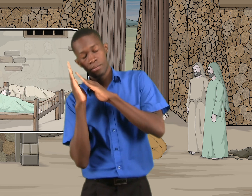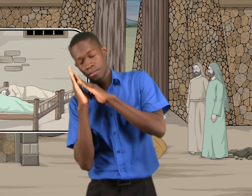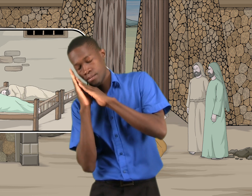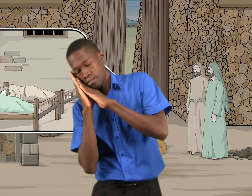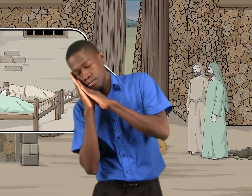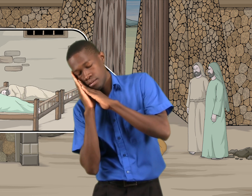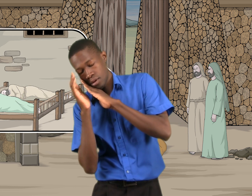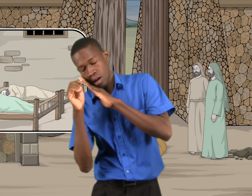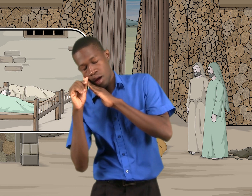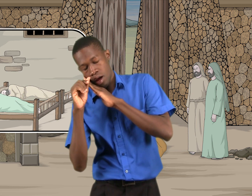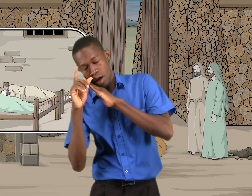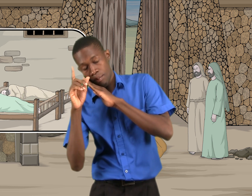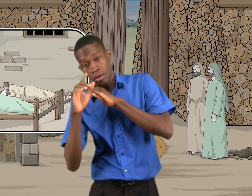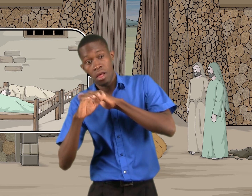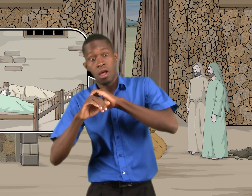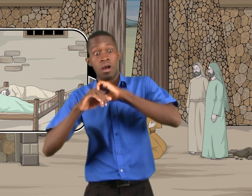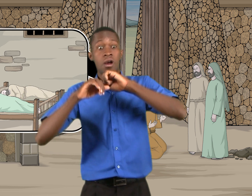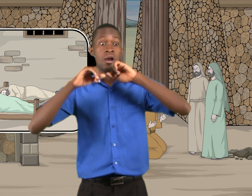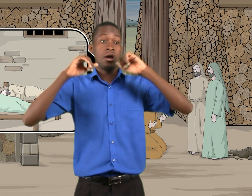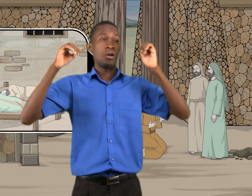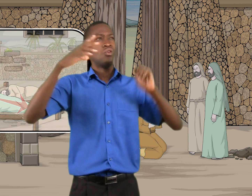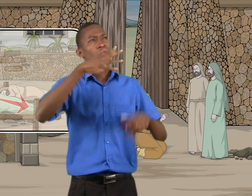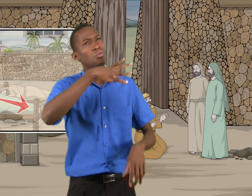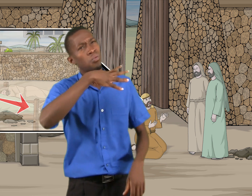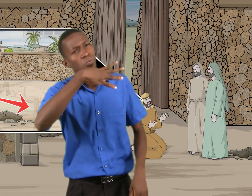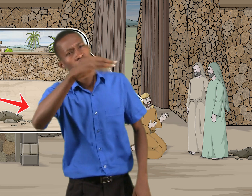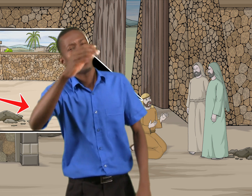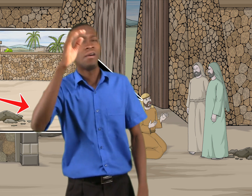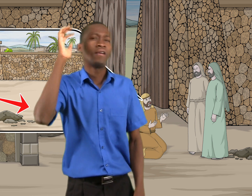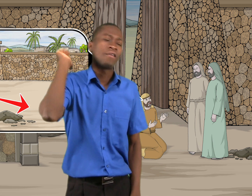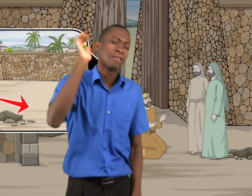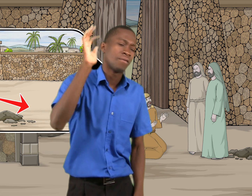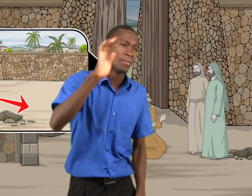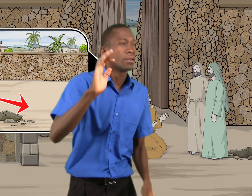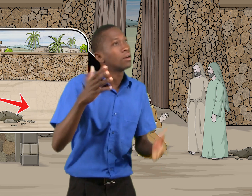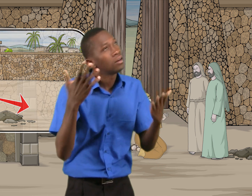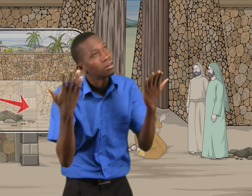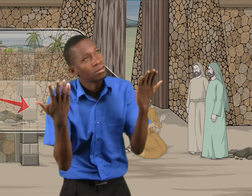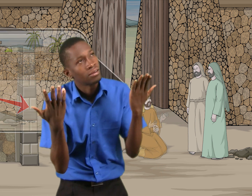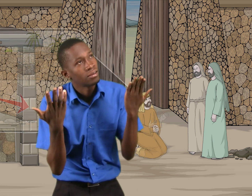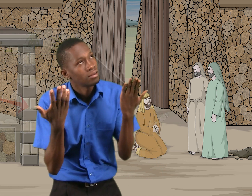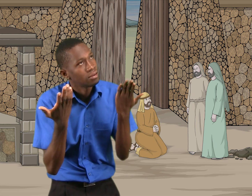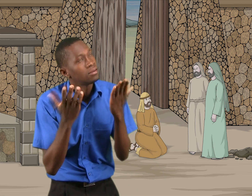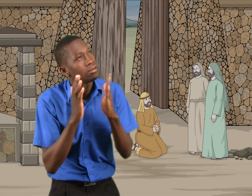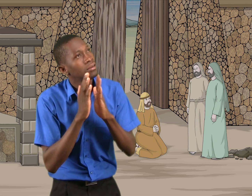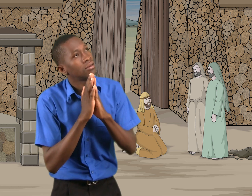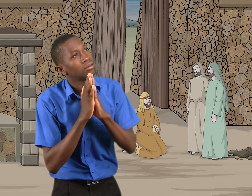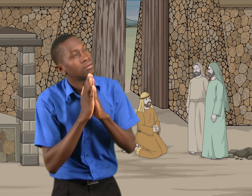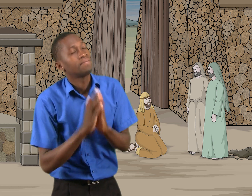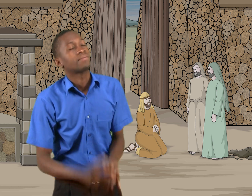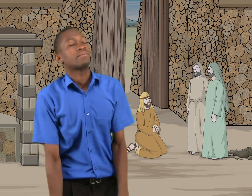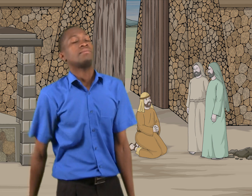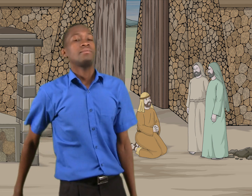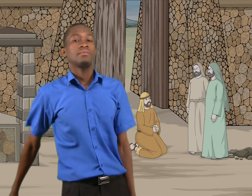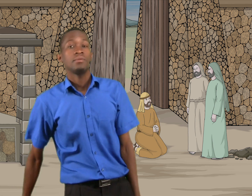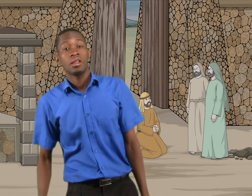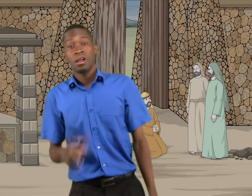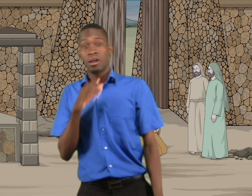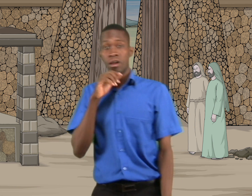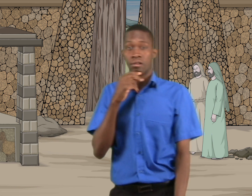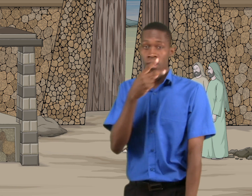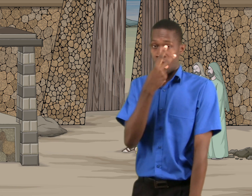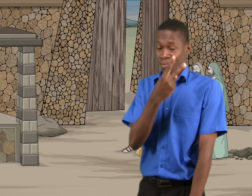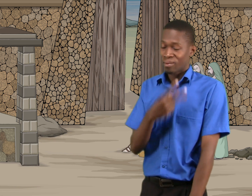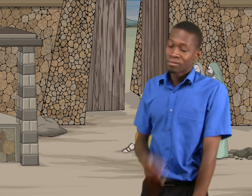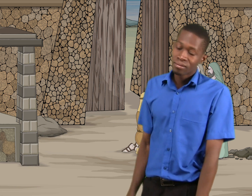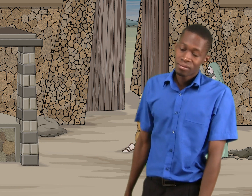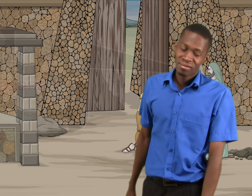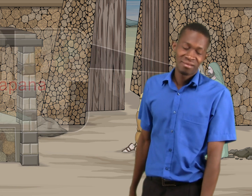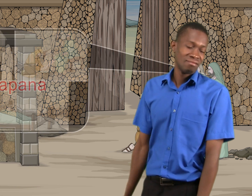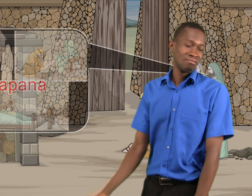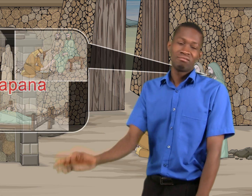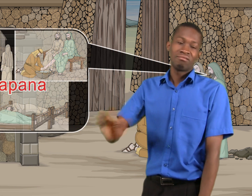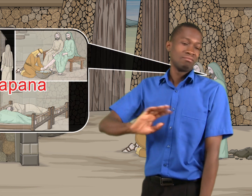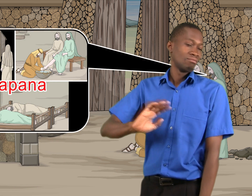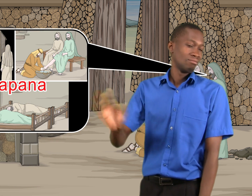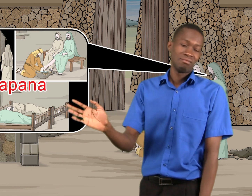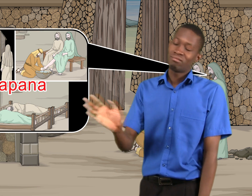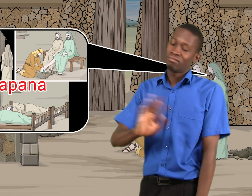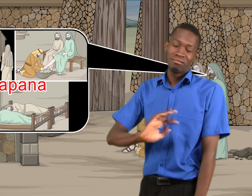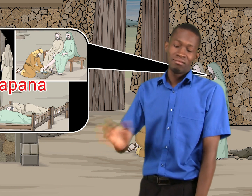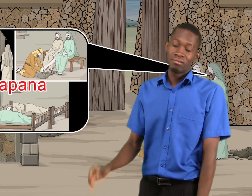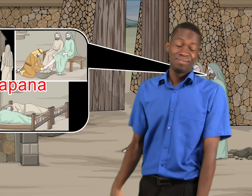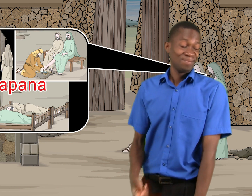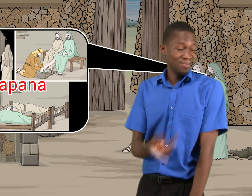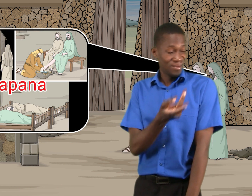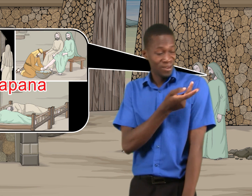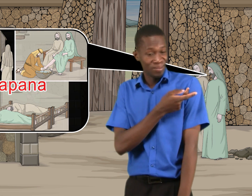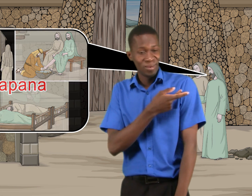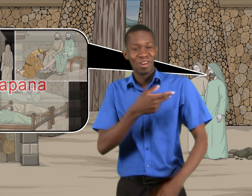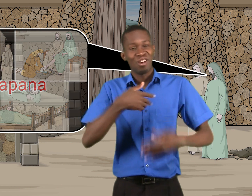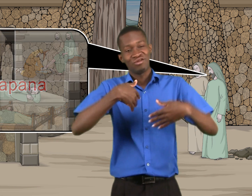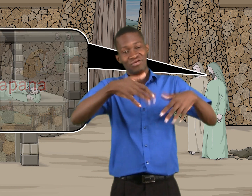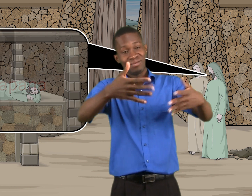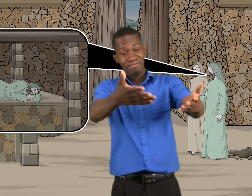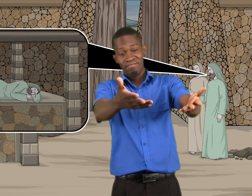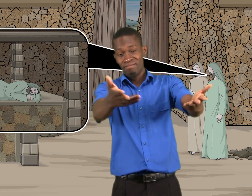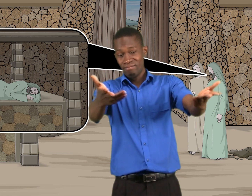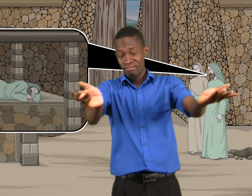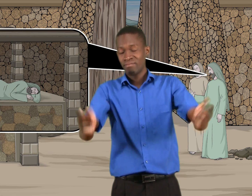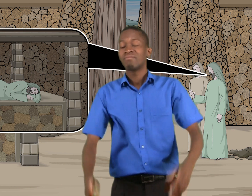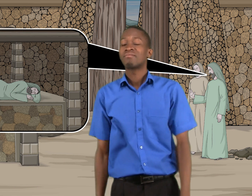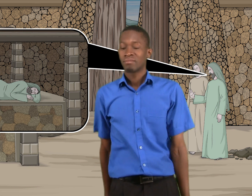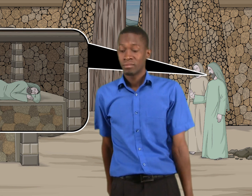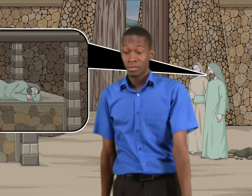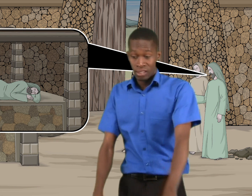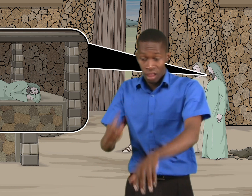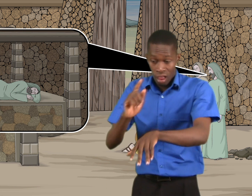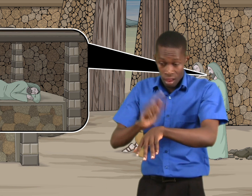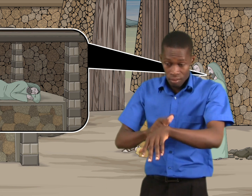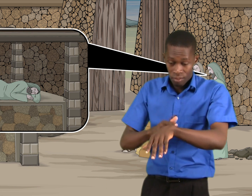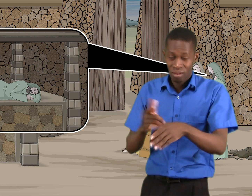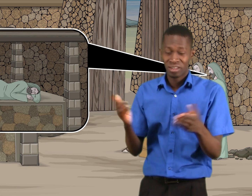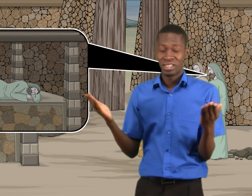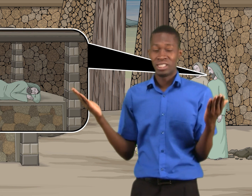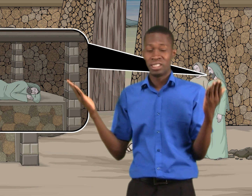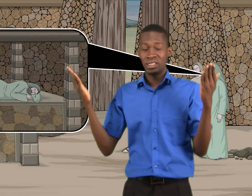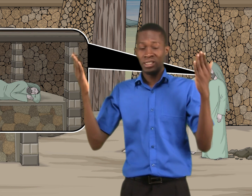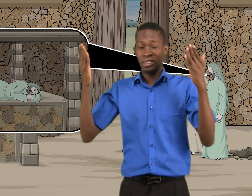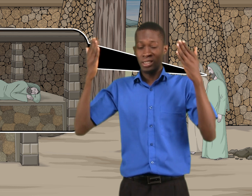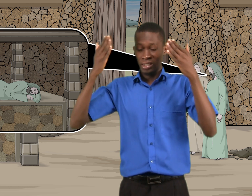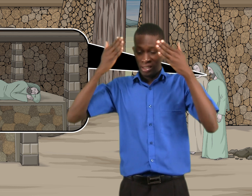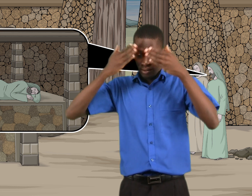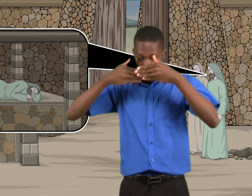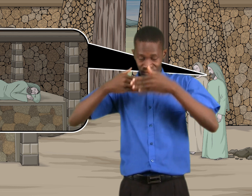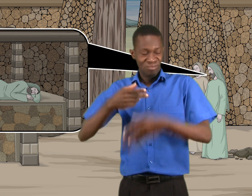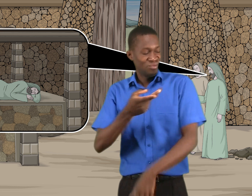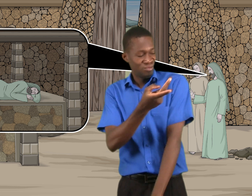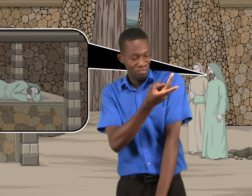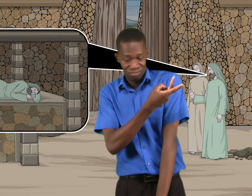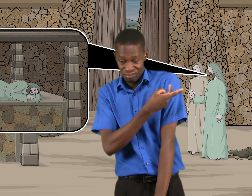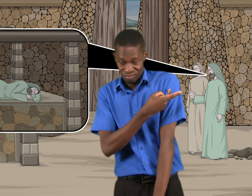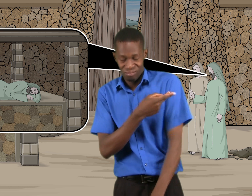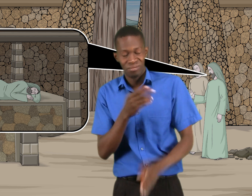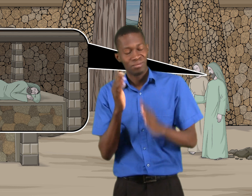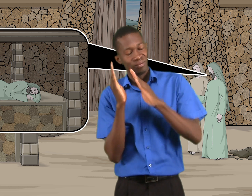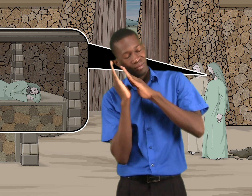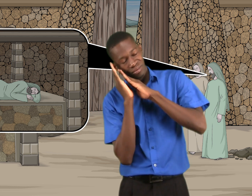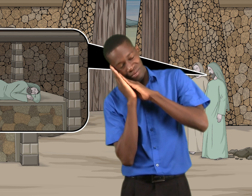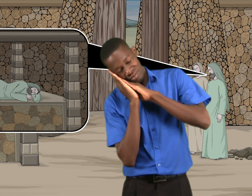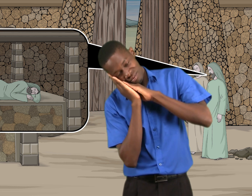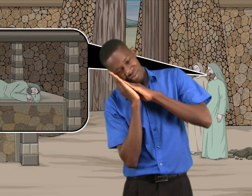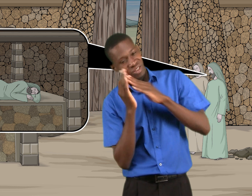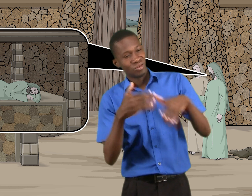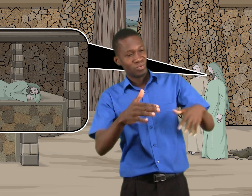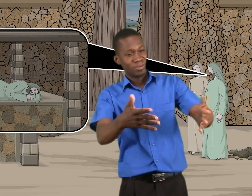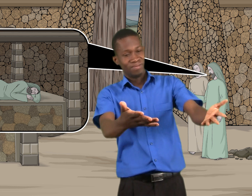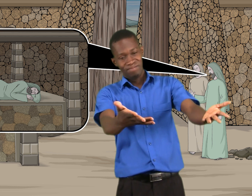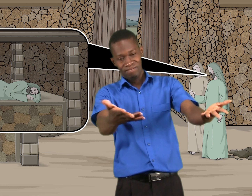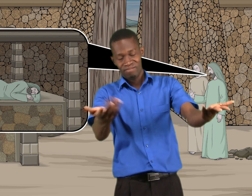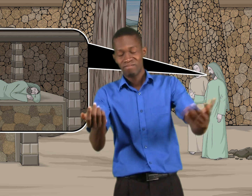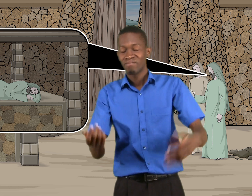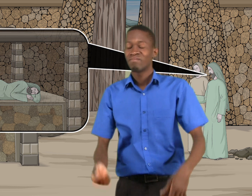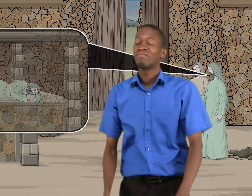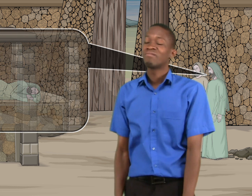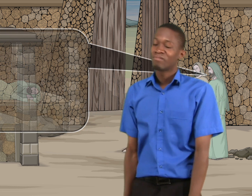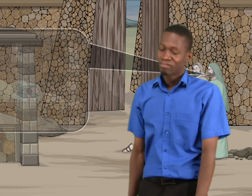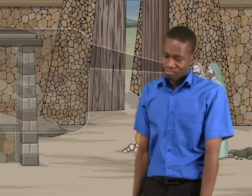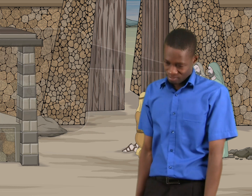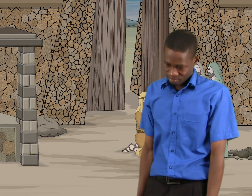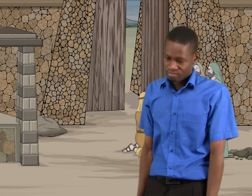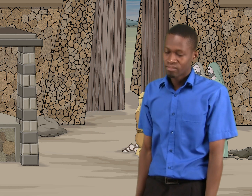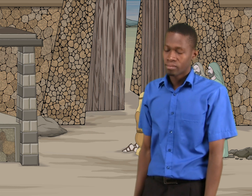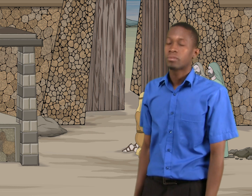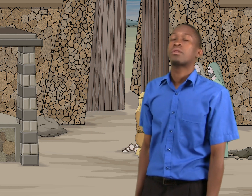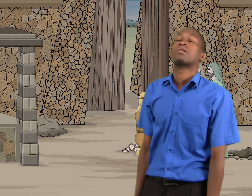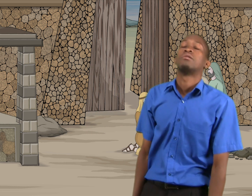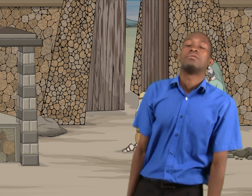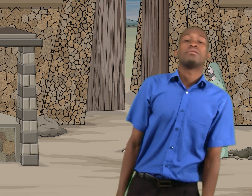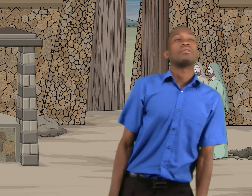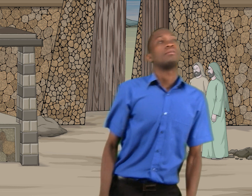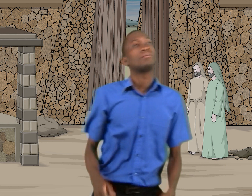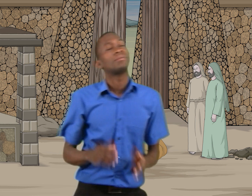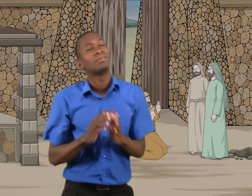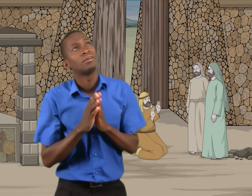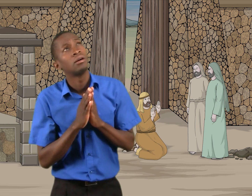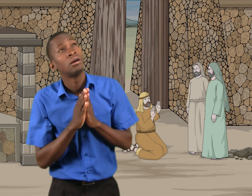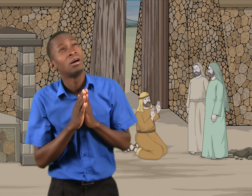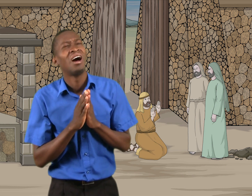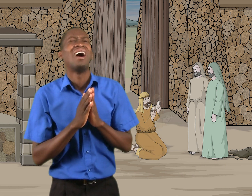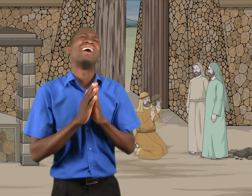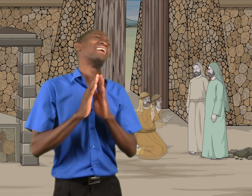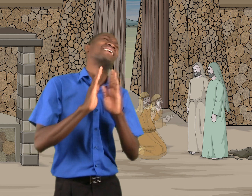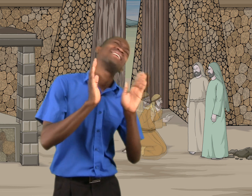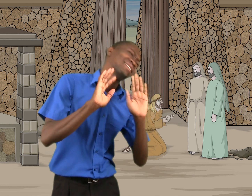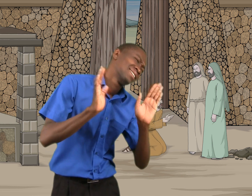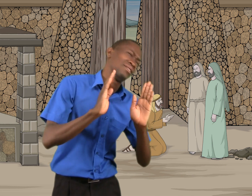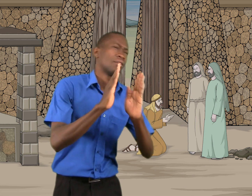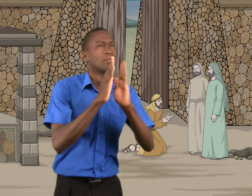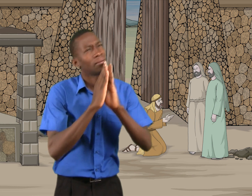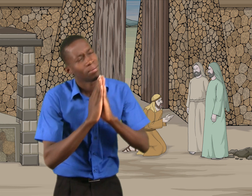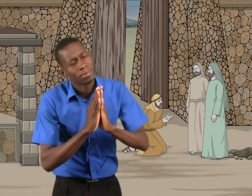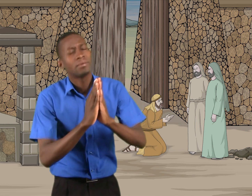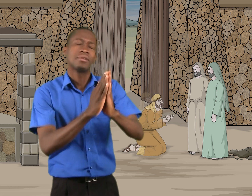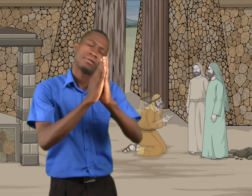Then you can rise early and go on your way.” “No,” they answered, “we will spend the night in the square.”